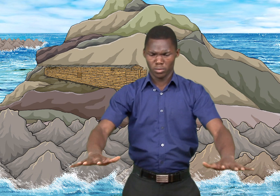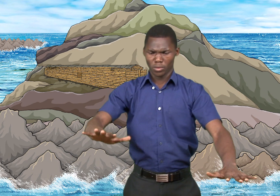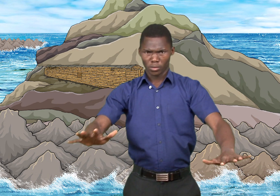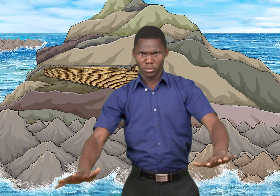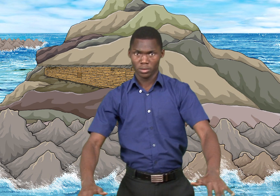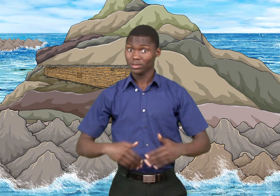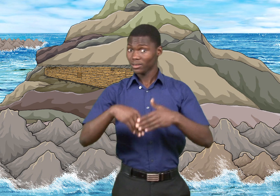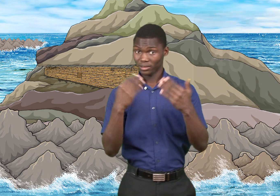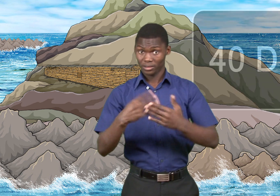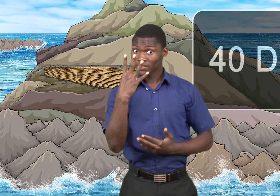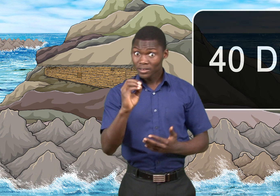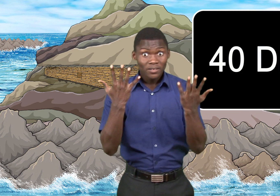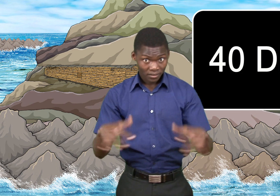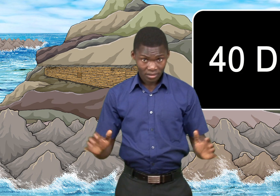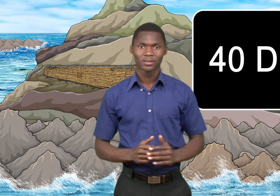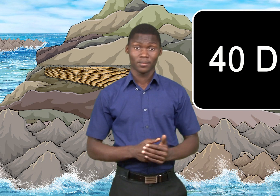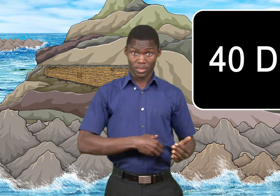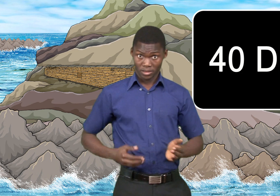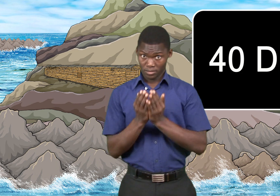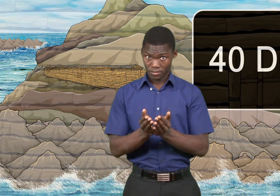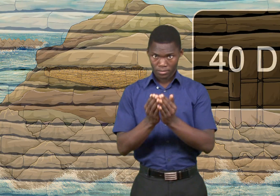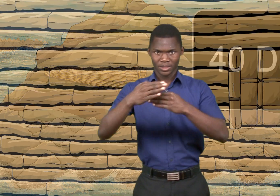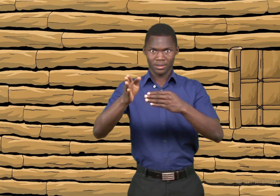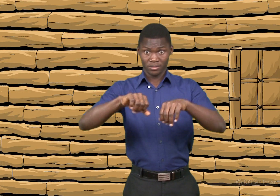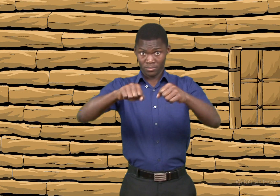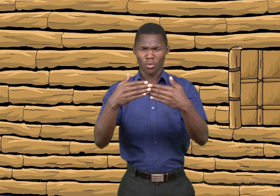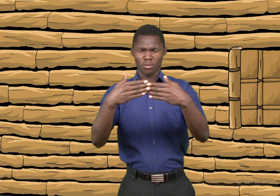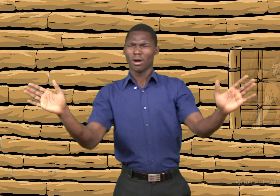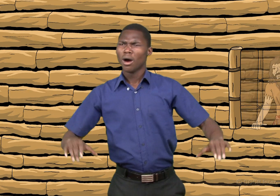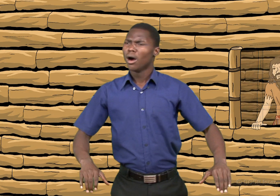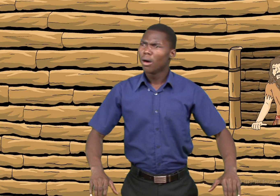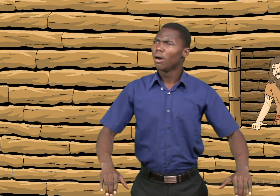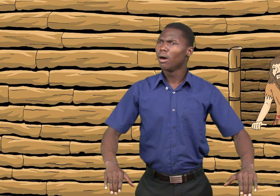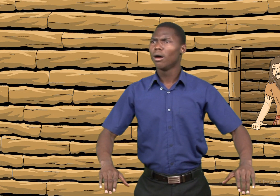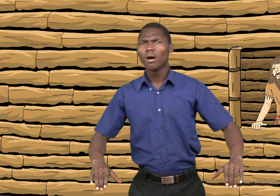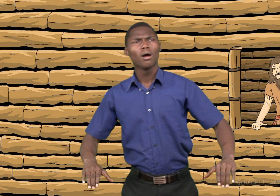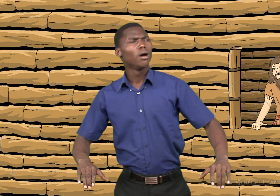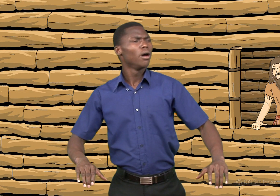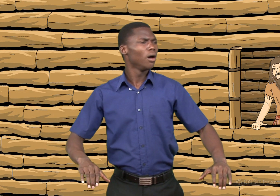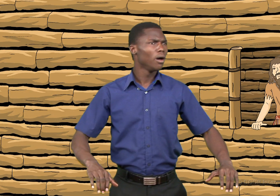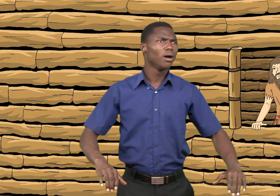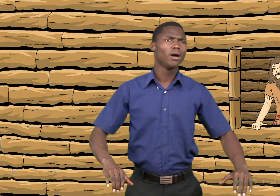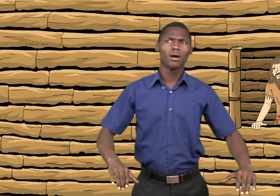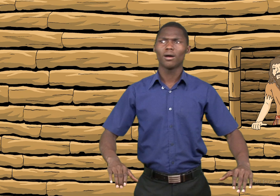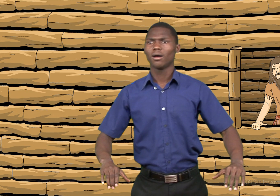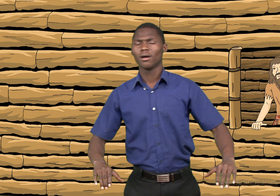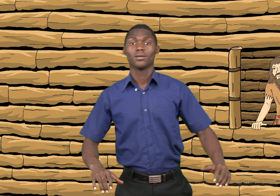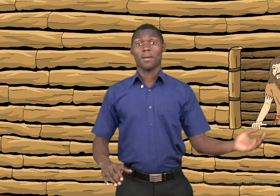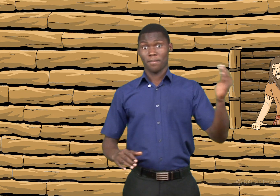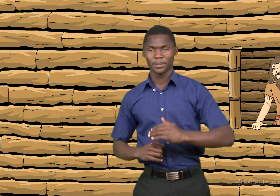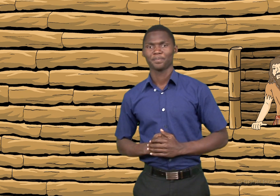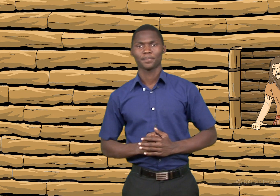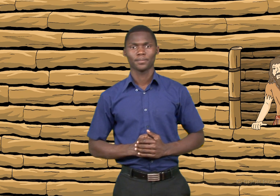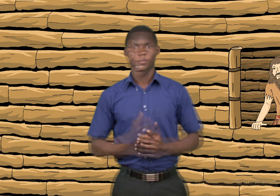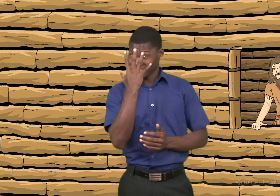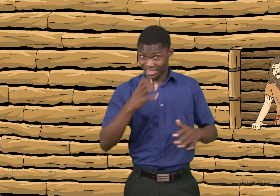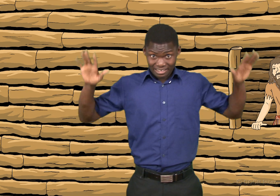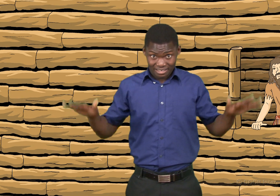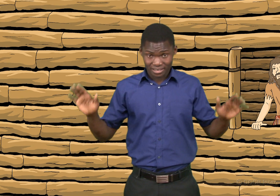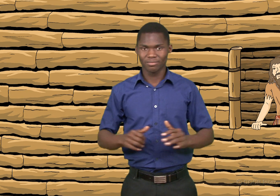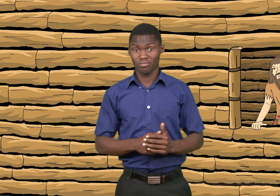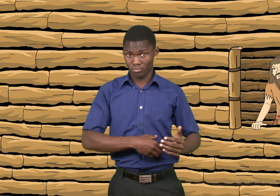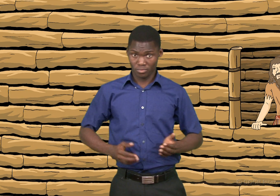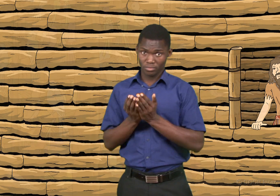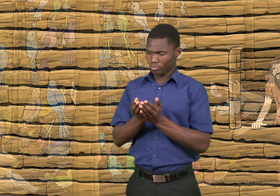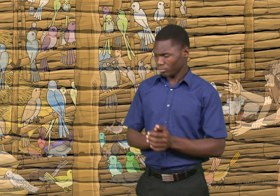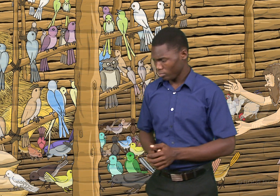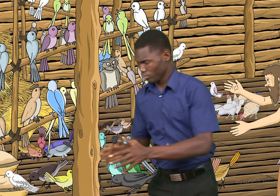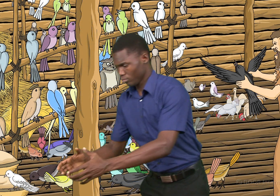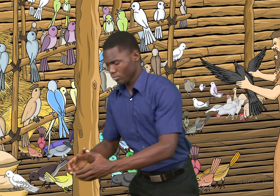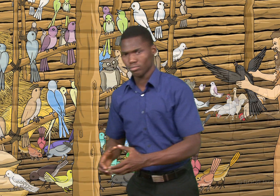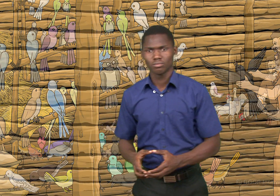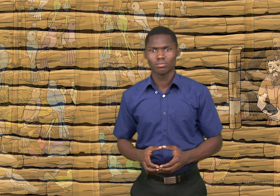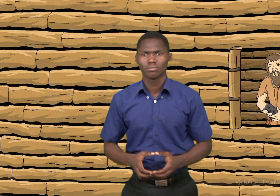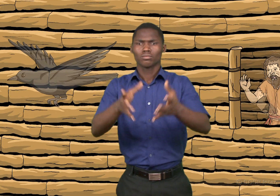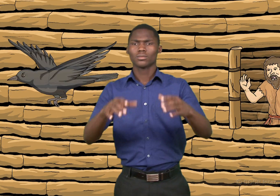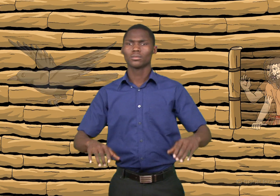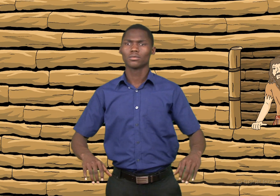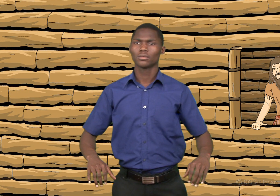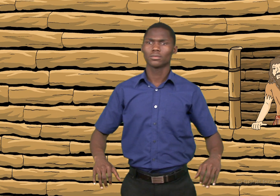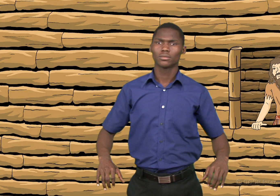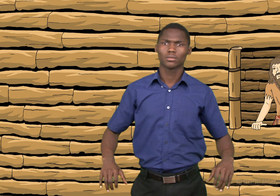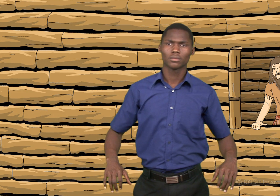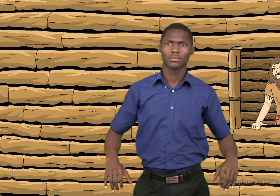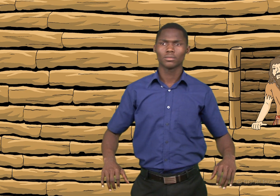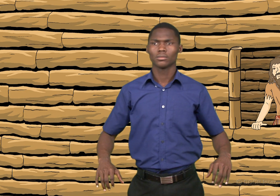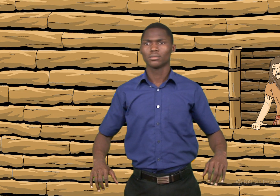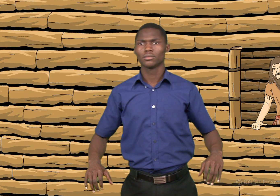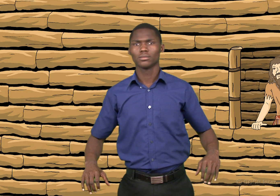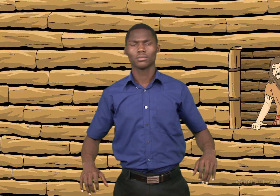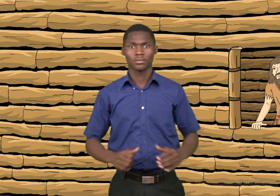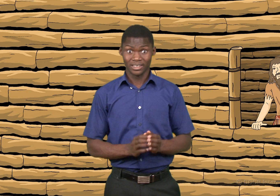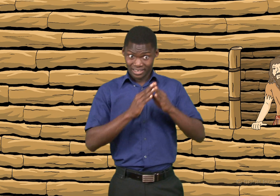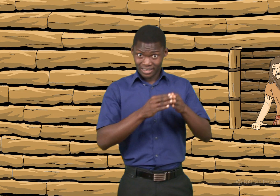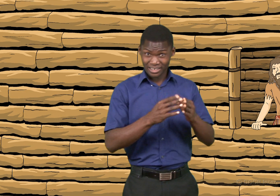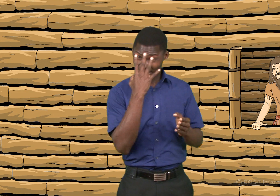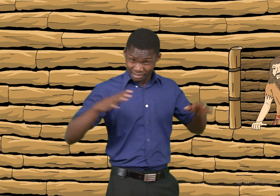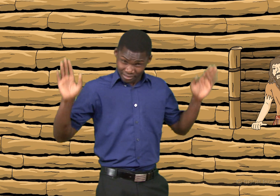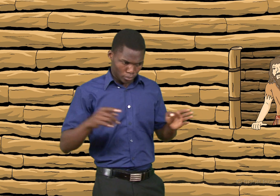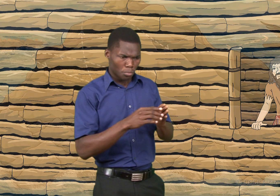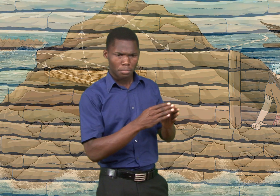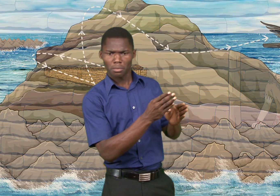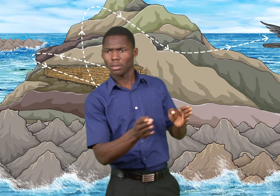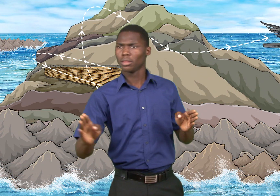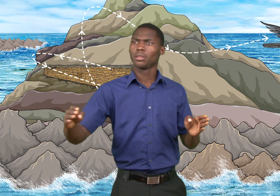After forty days Noah opened the window he had made in the ark and sent out a raven.